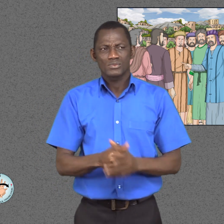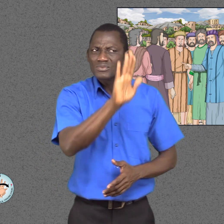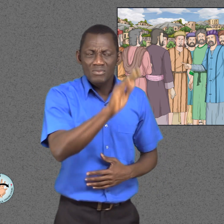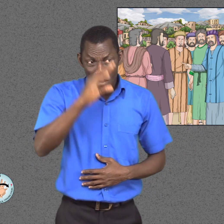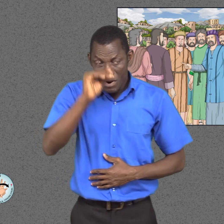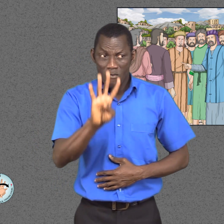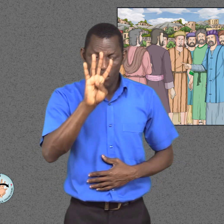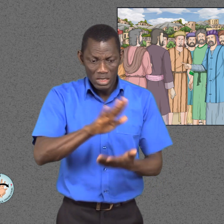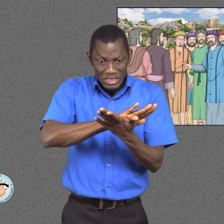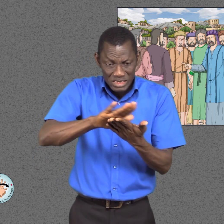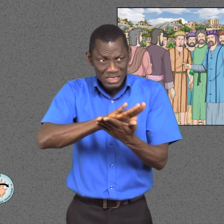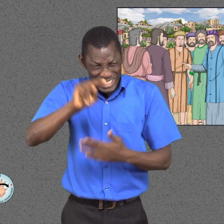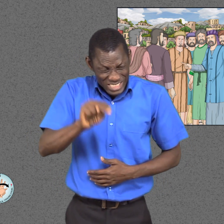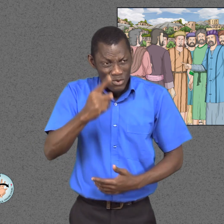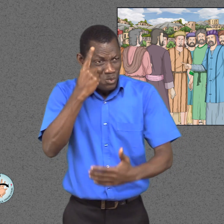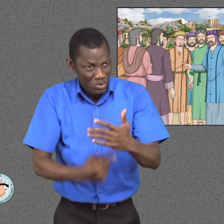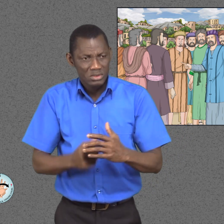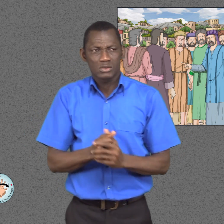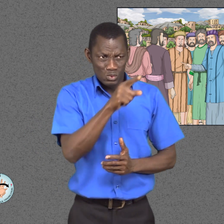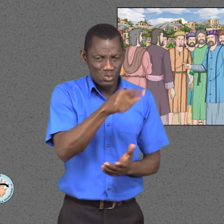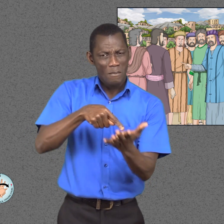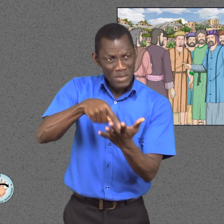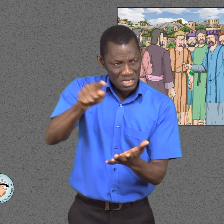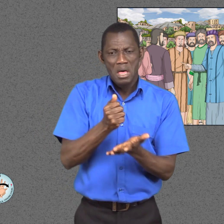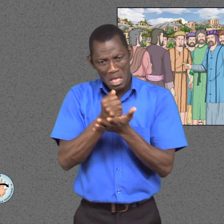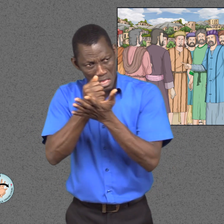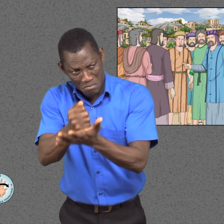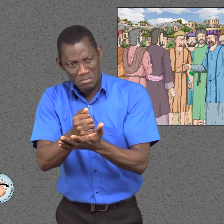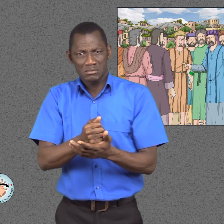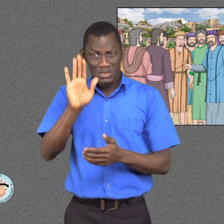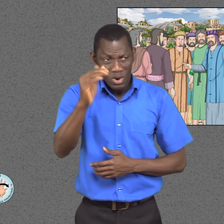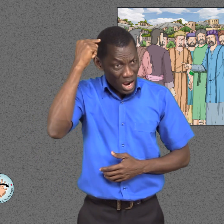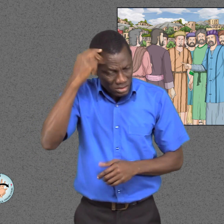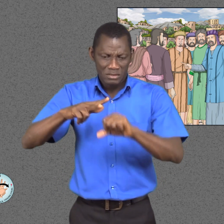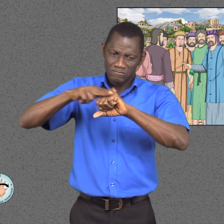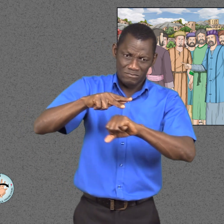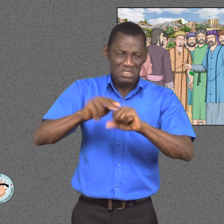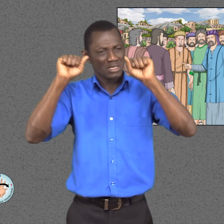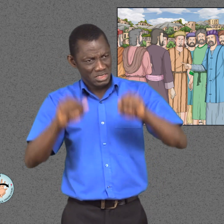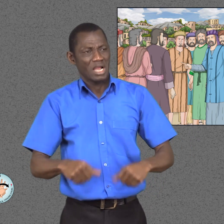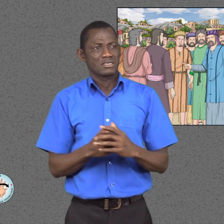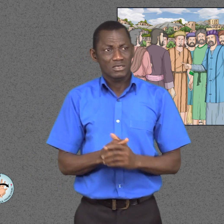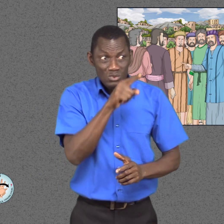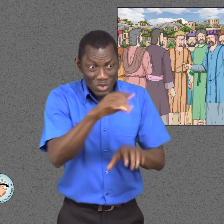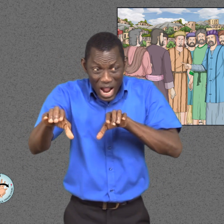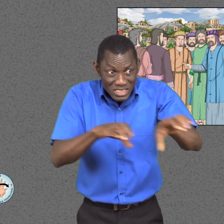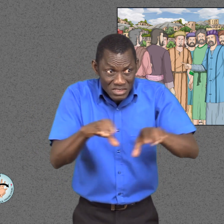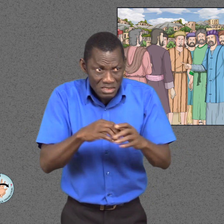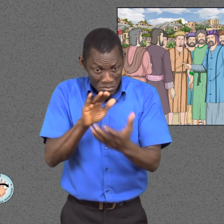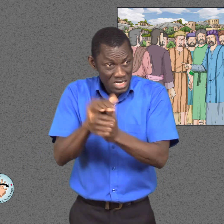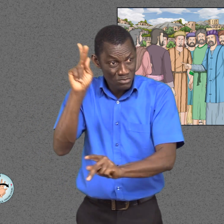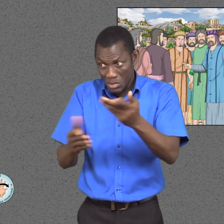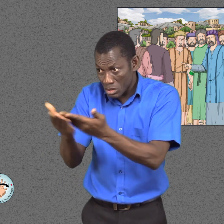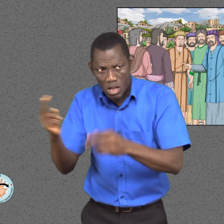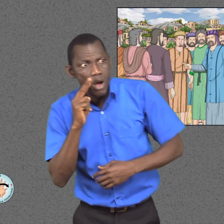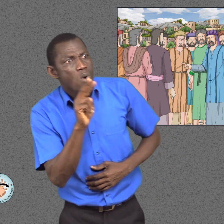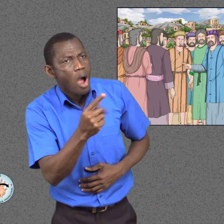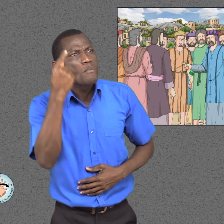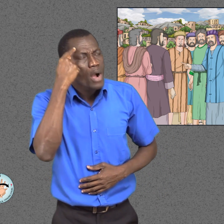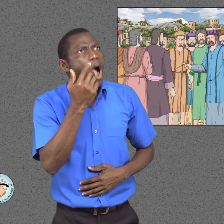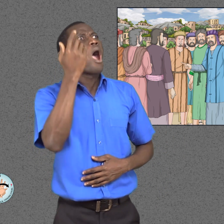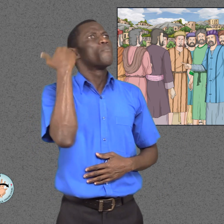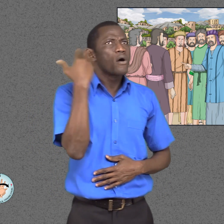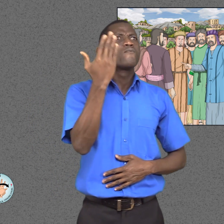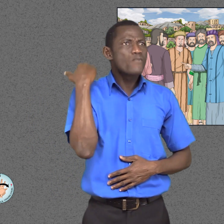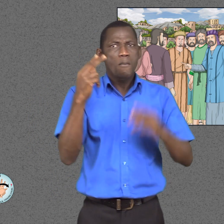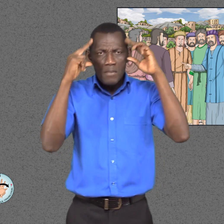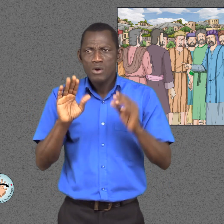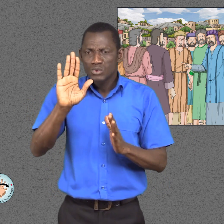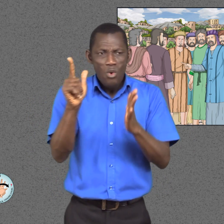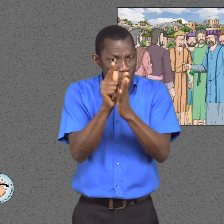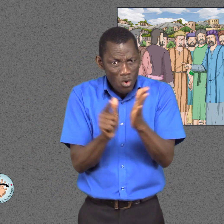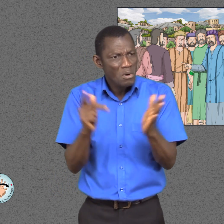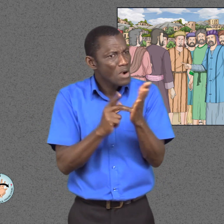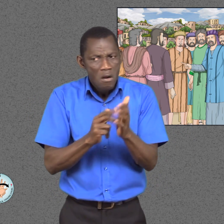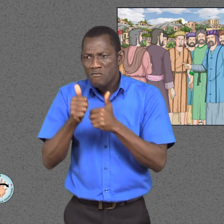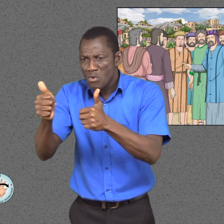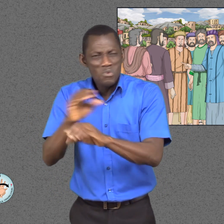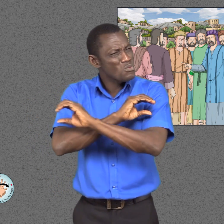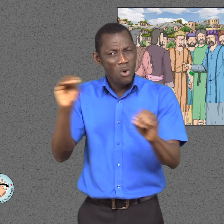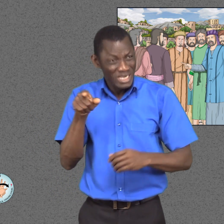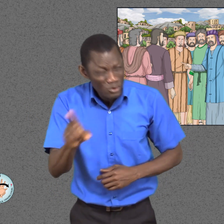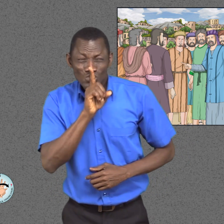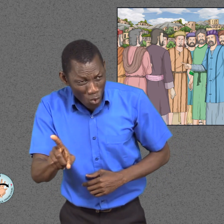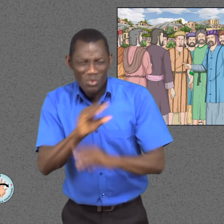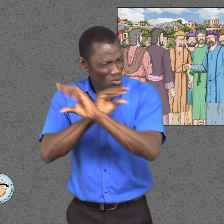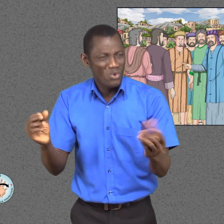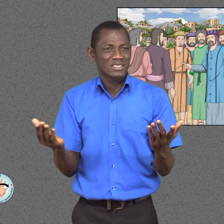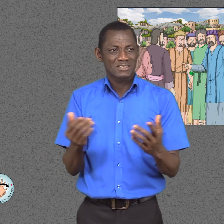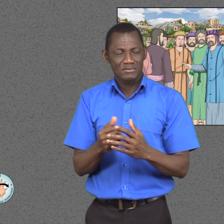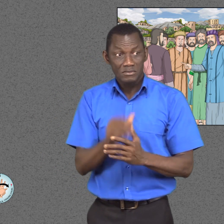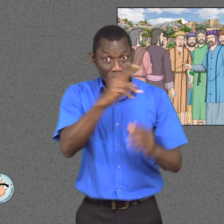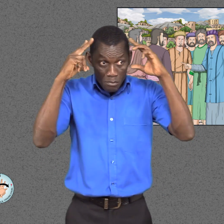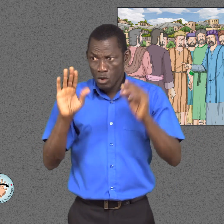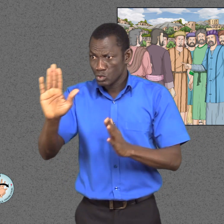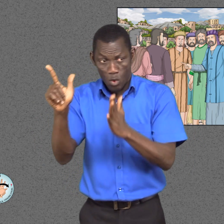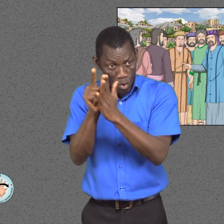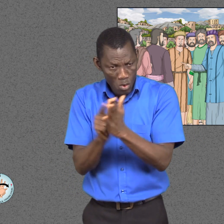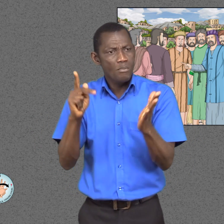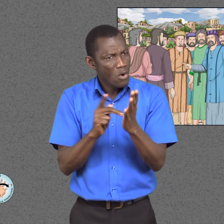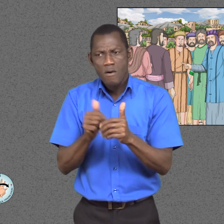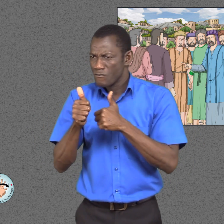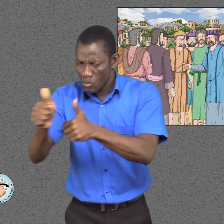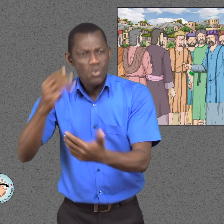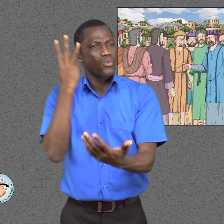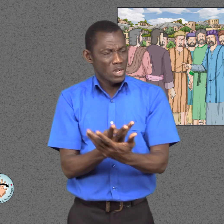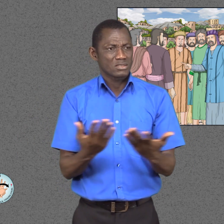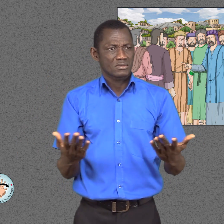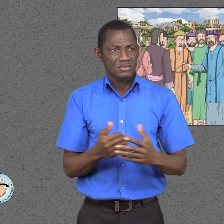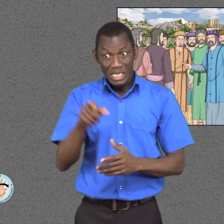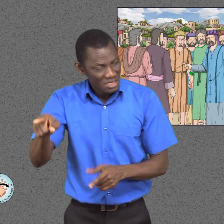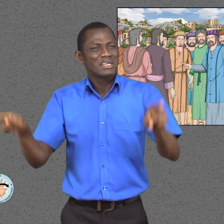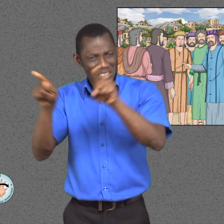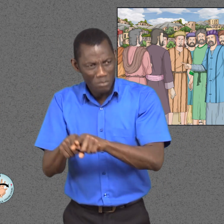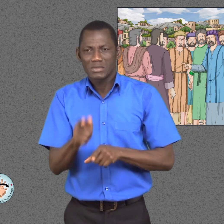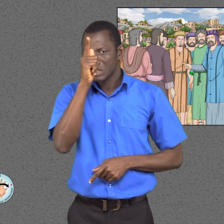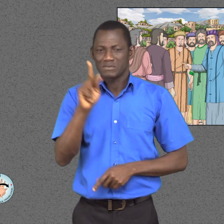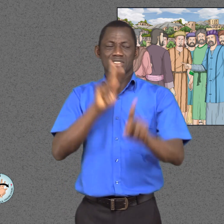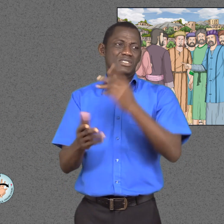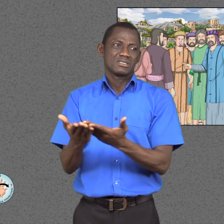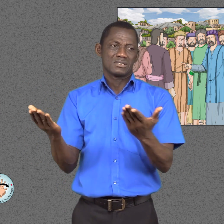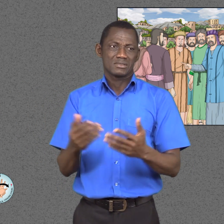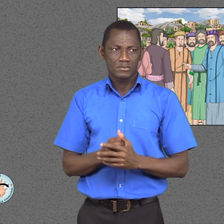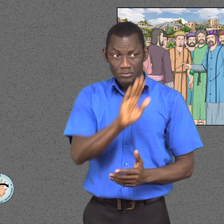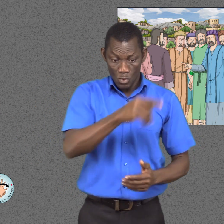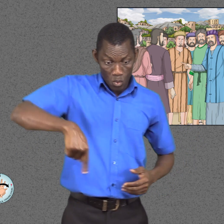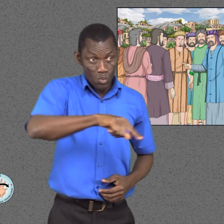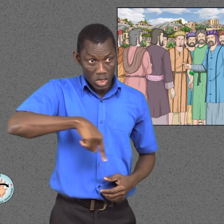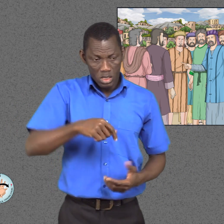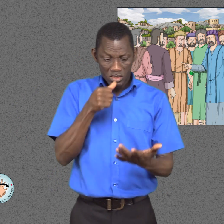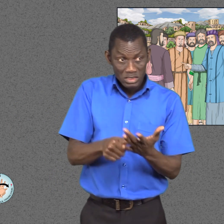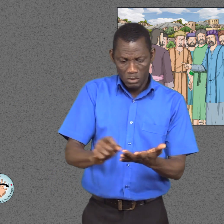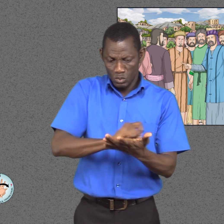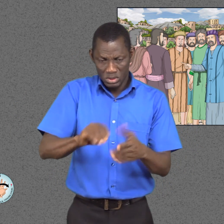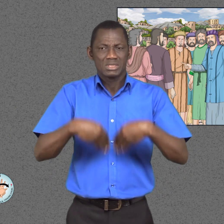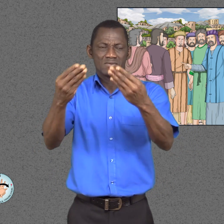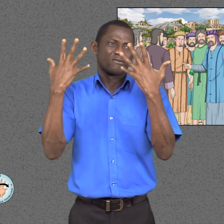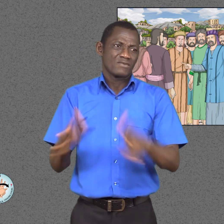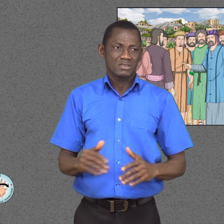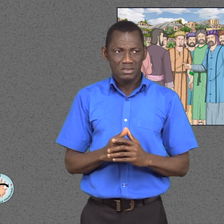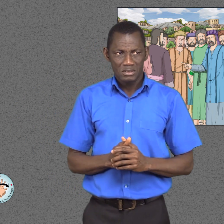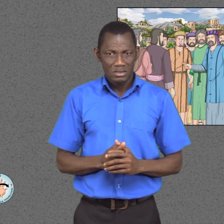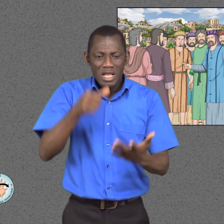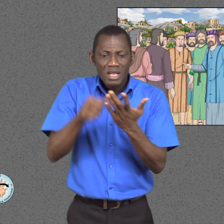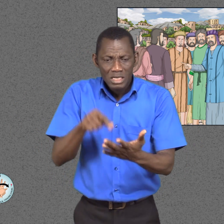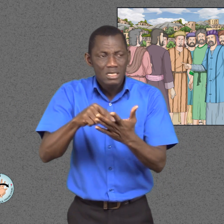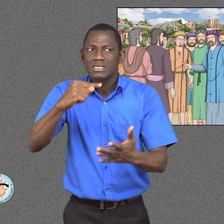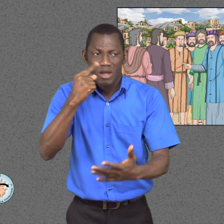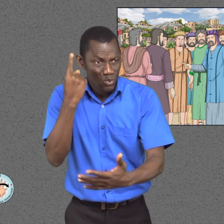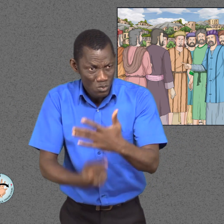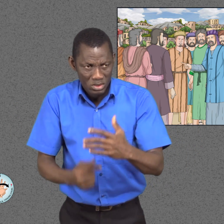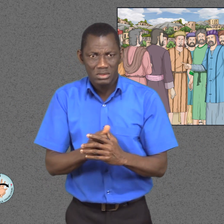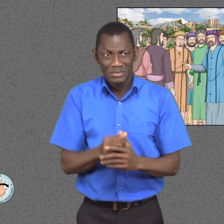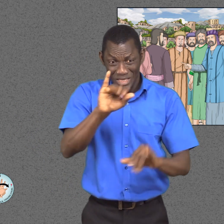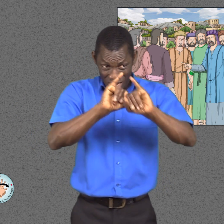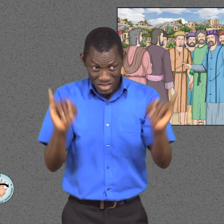Then everyone will know that there is no truth to these rumors about you, but that you also live in obedience to the law.